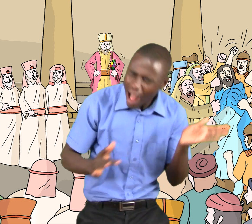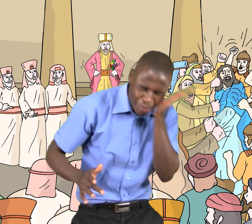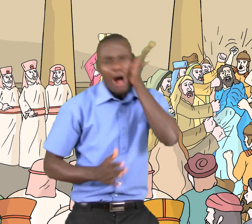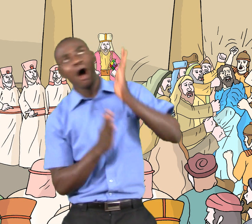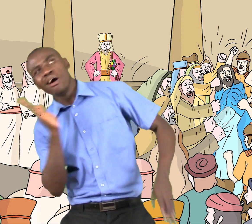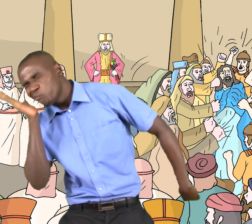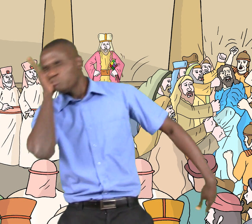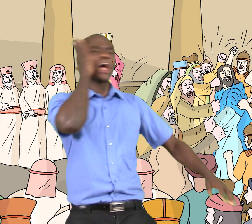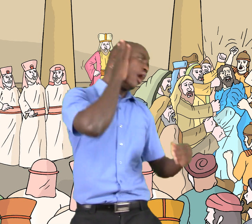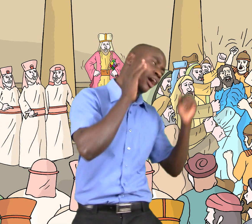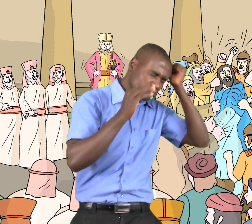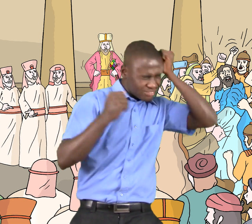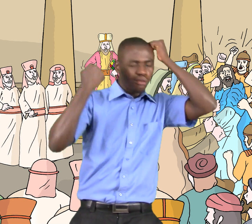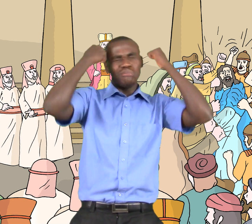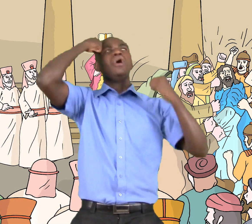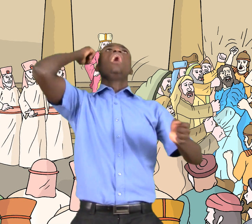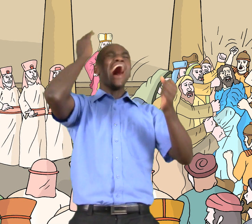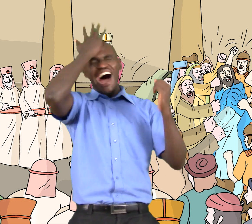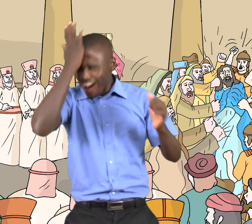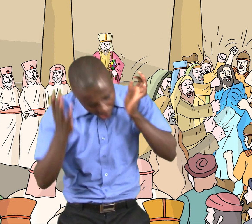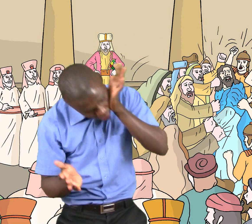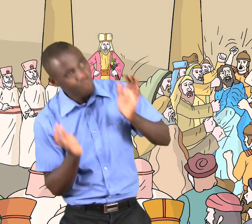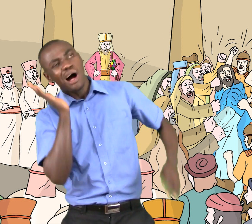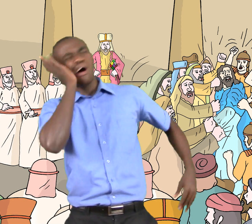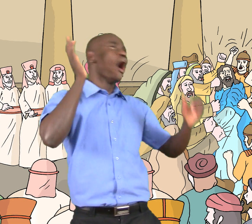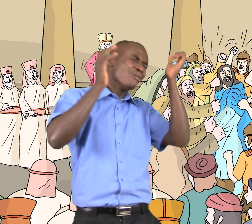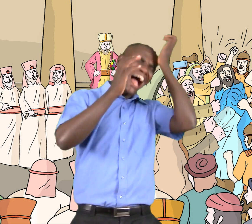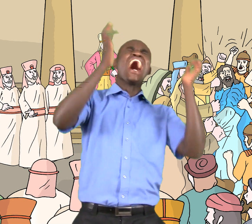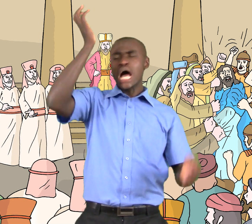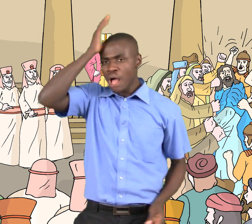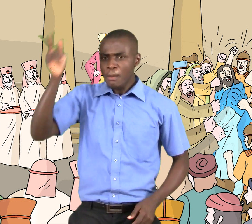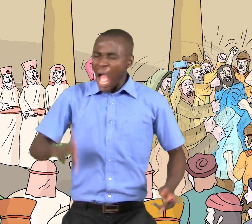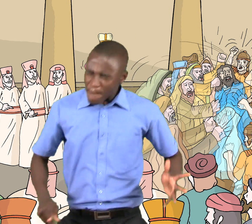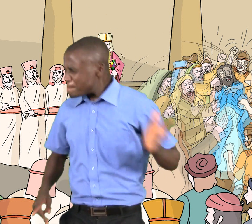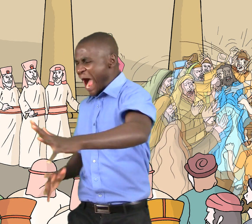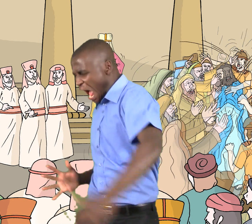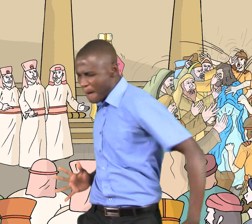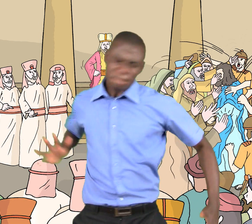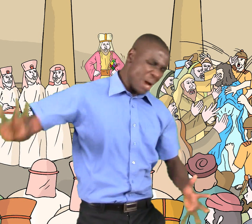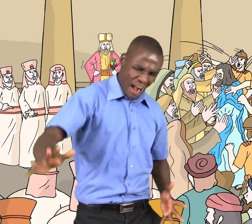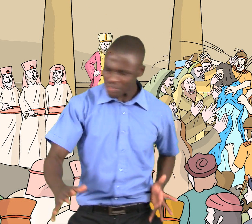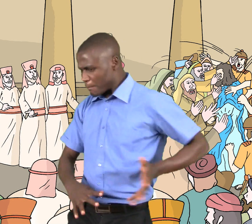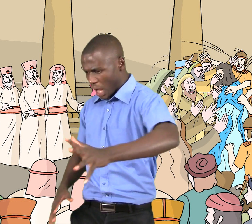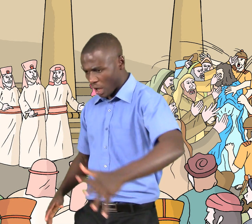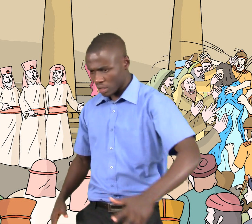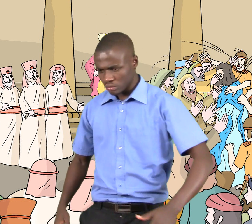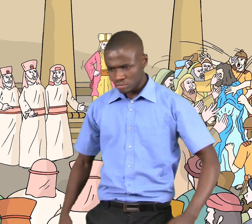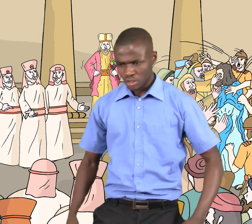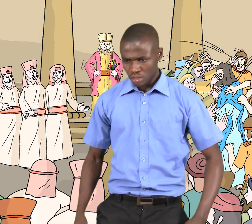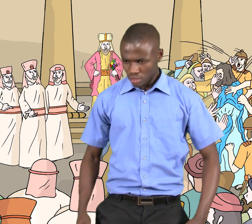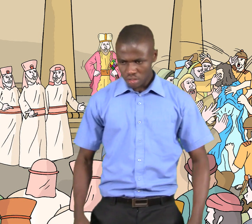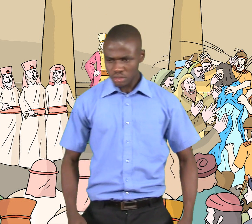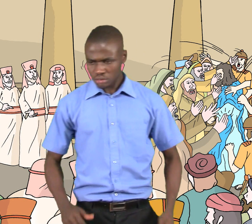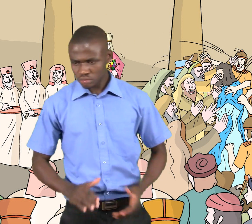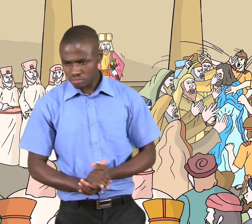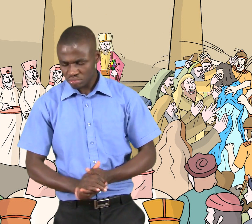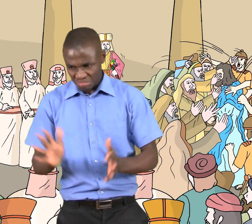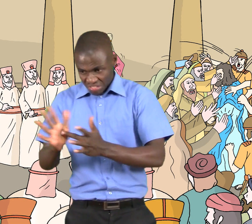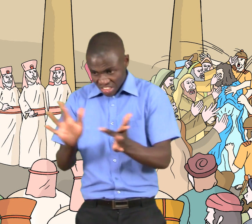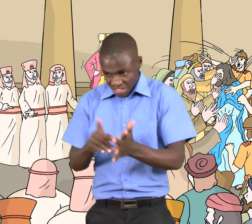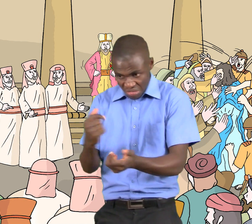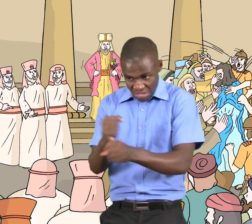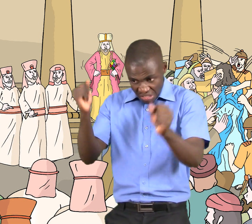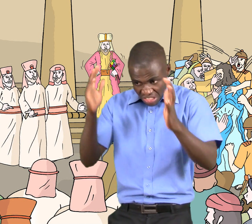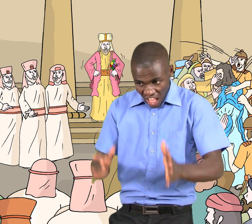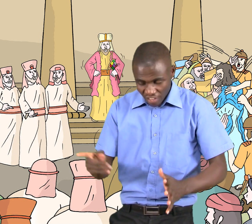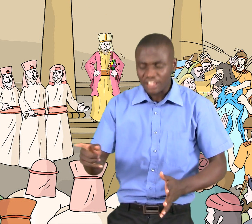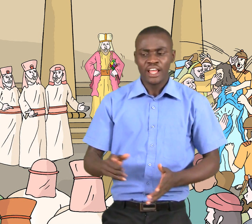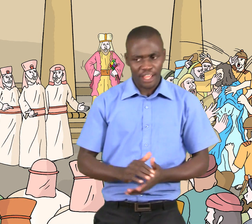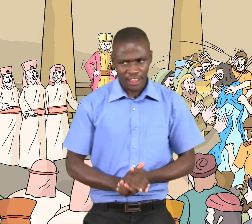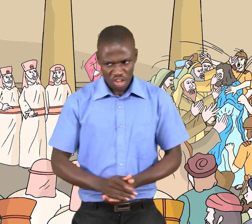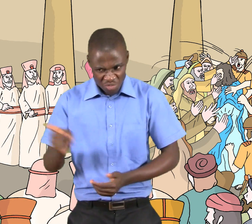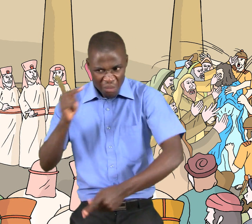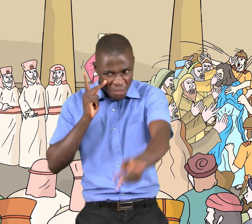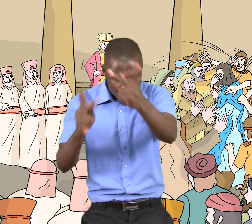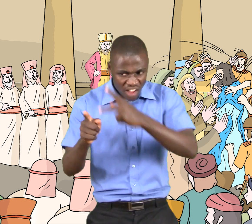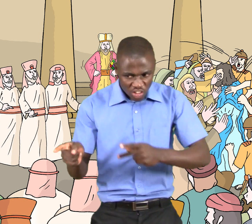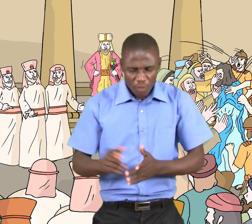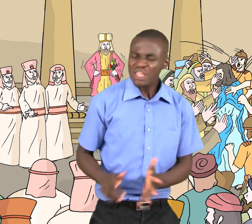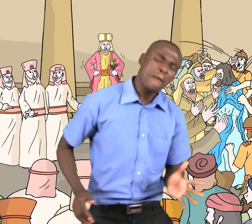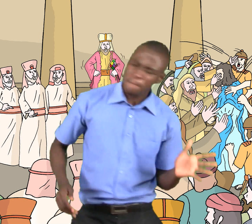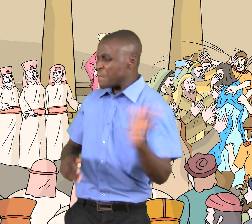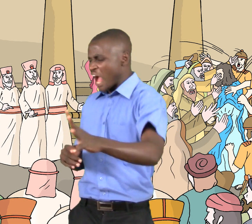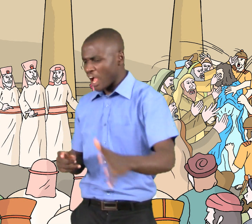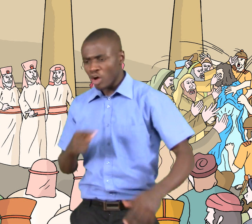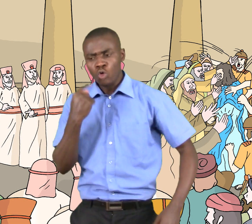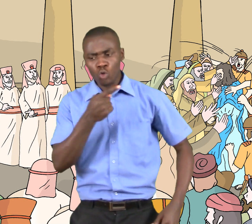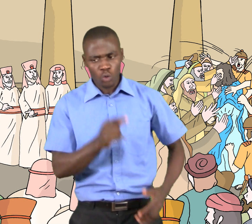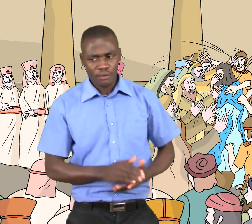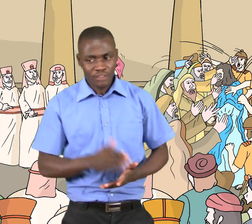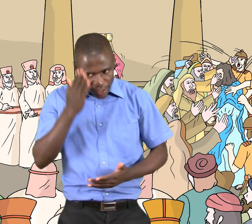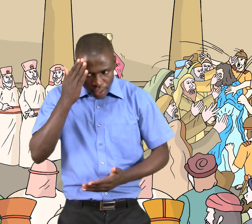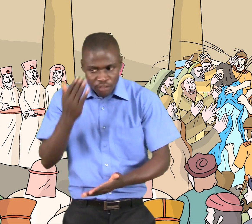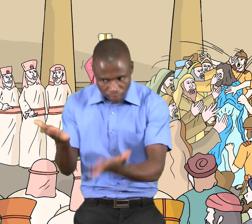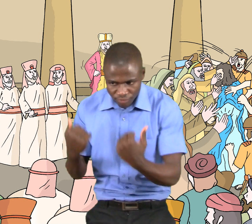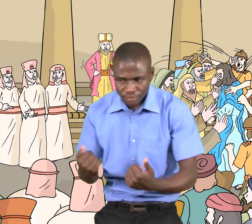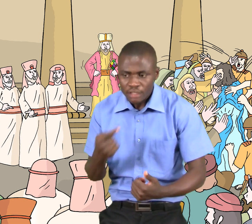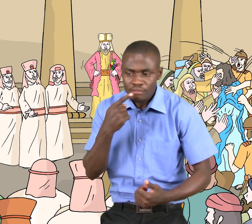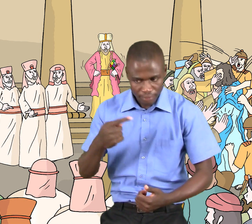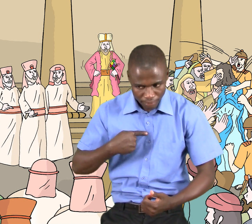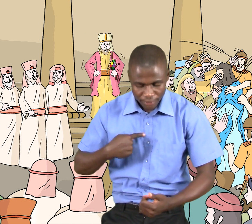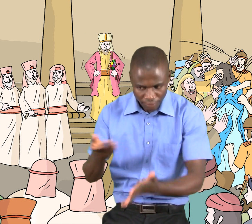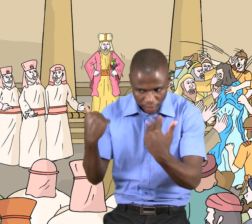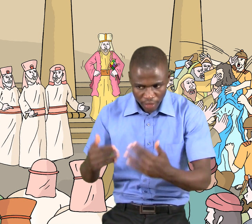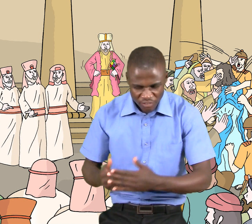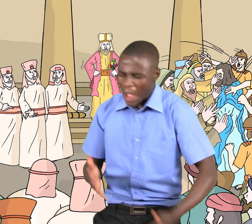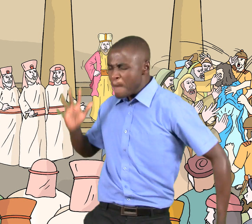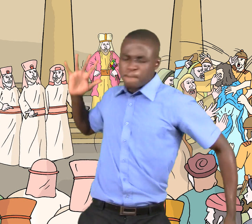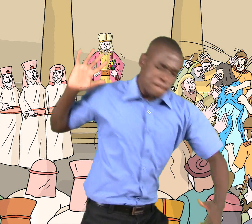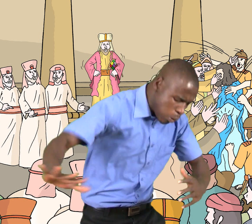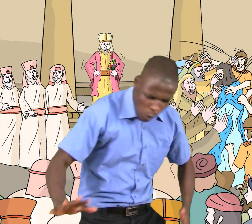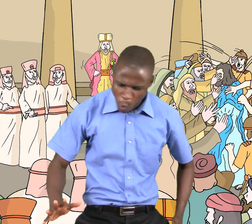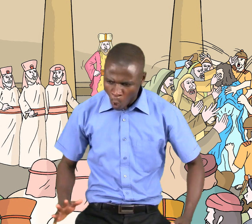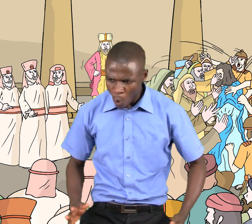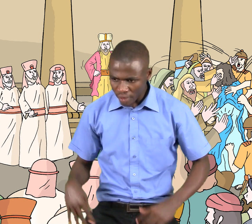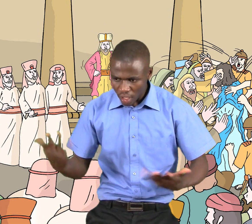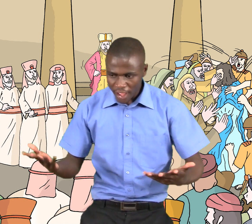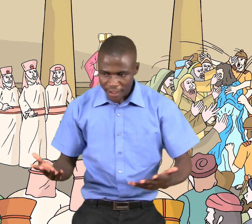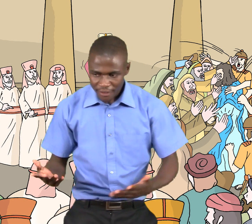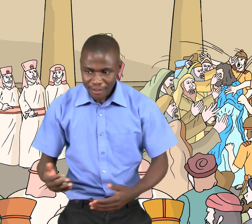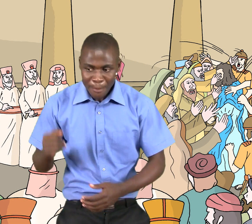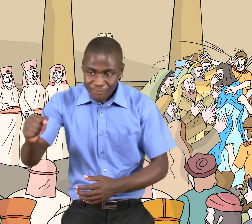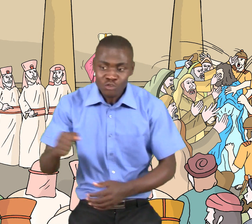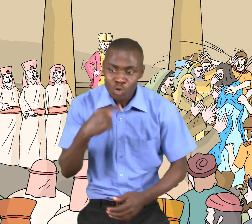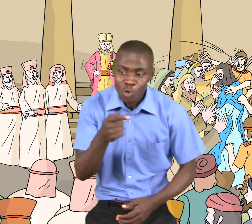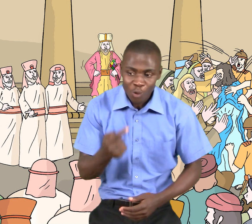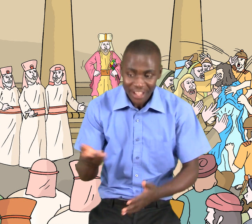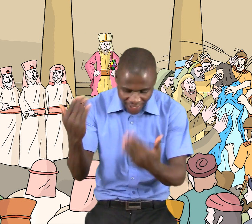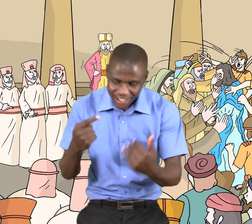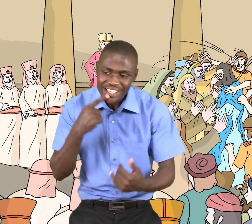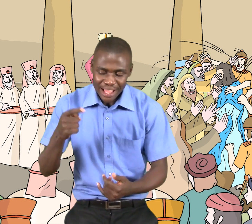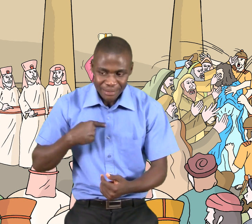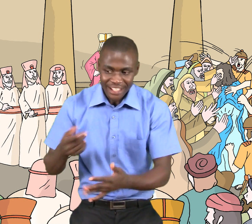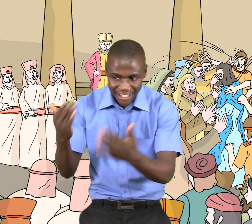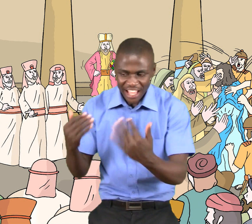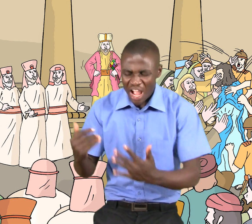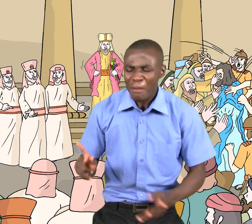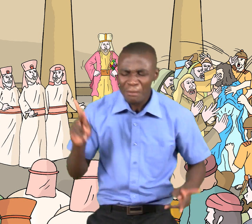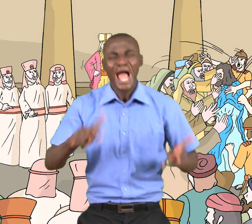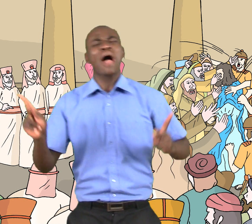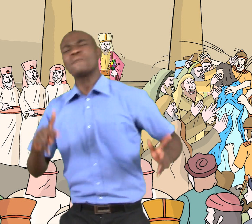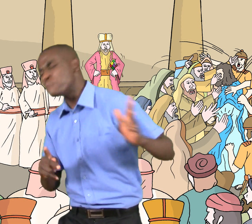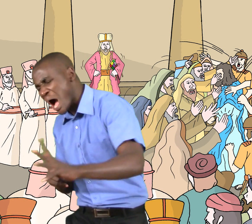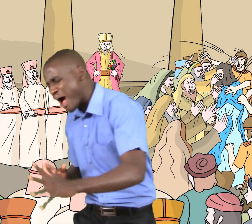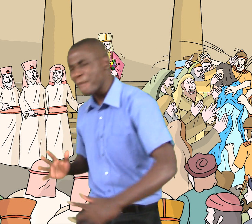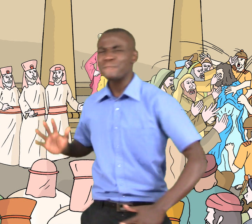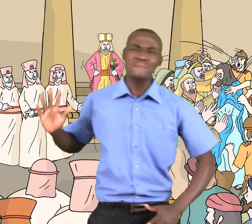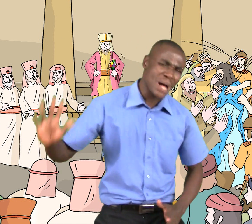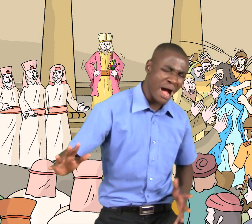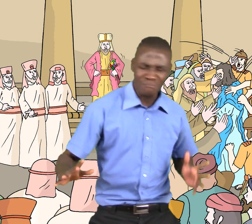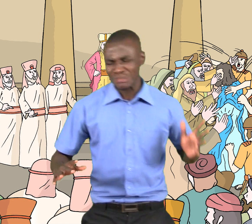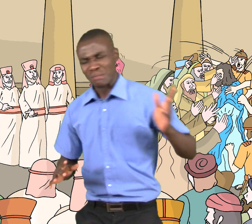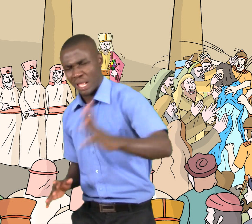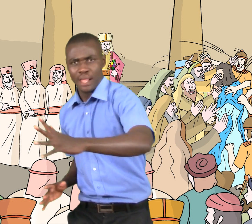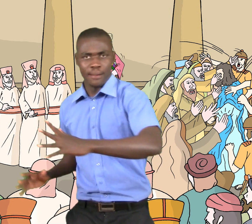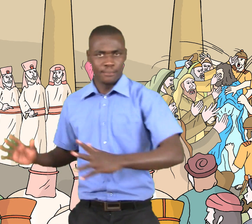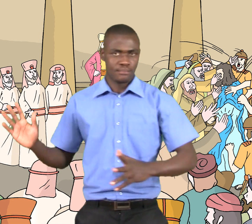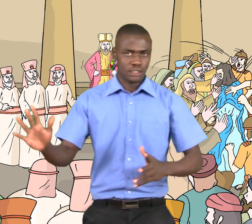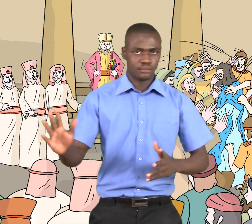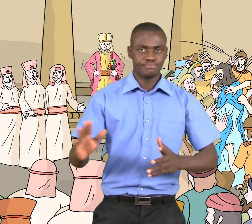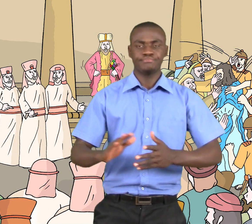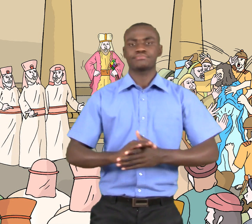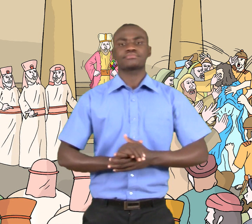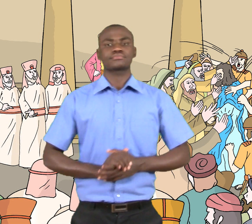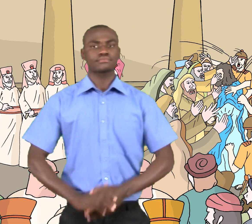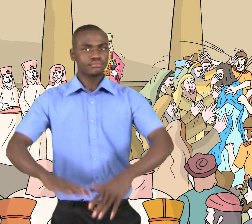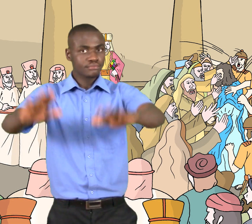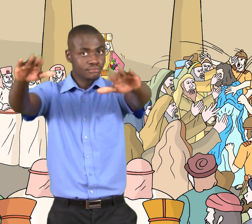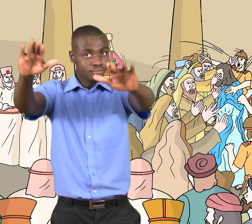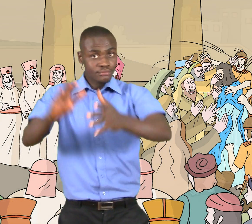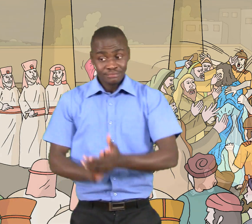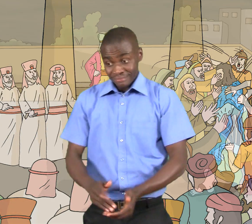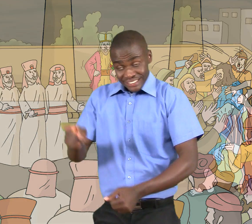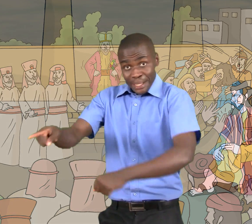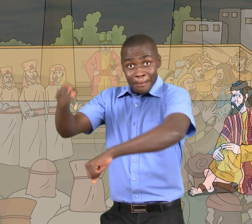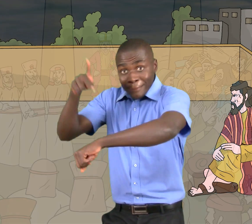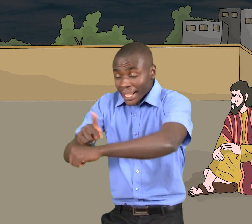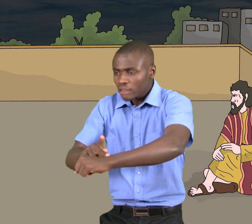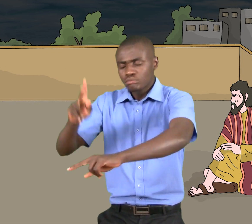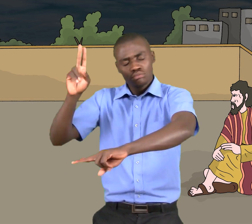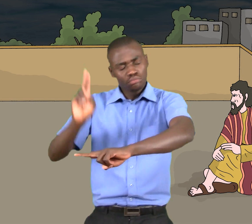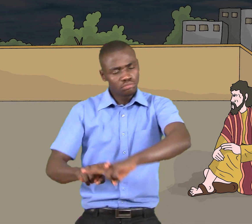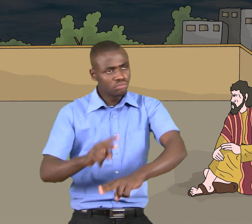Others slapped Him and said, “Prophesy to us, Christ!